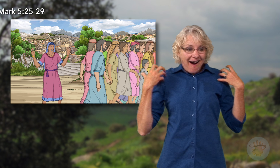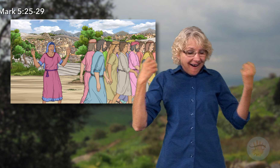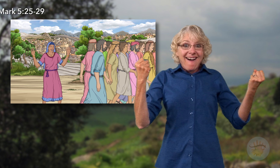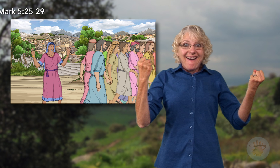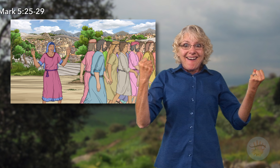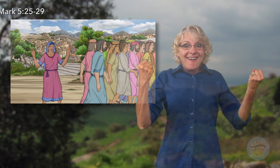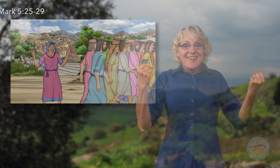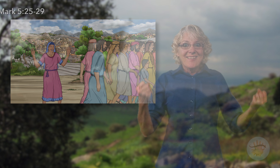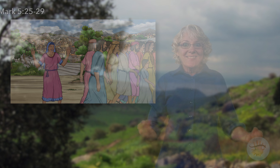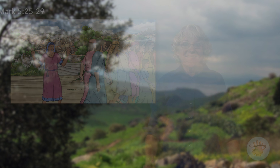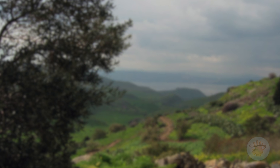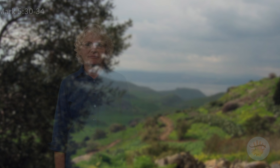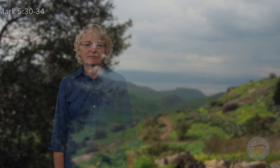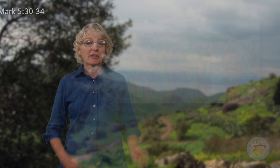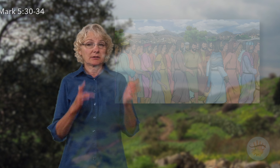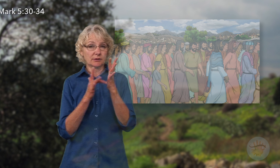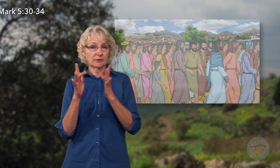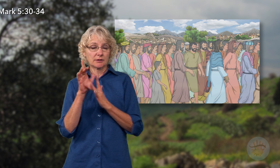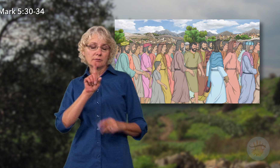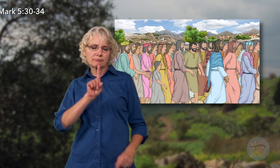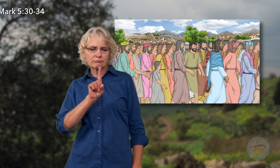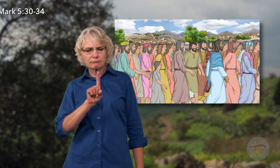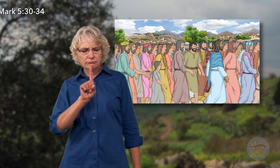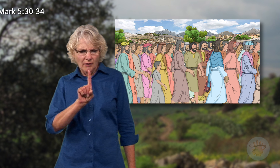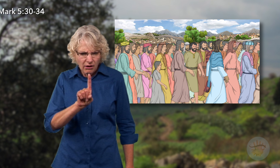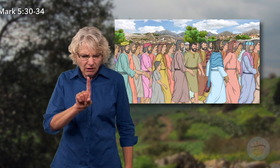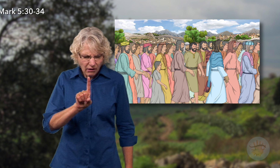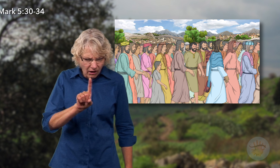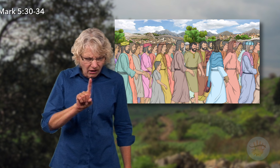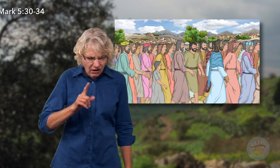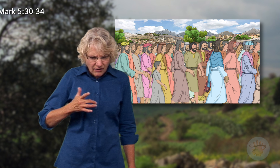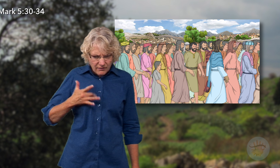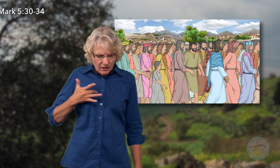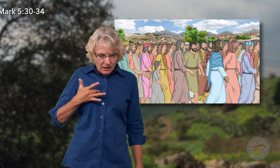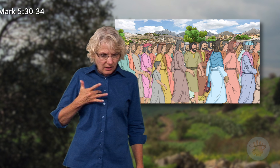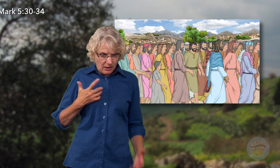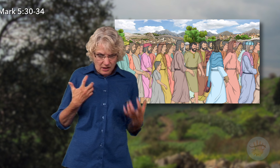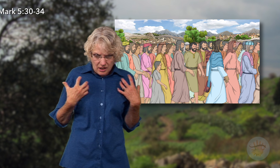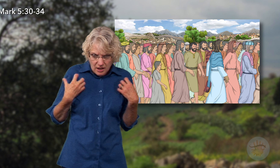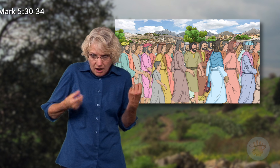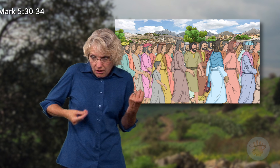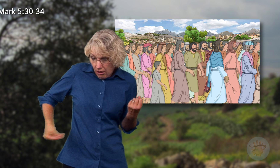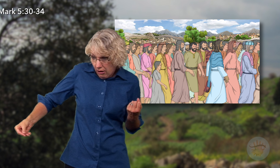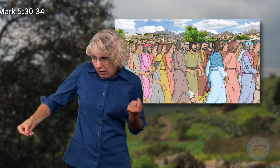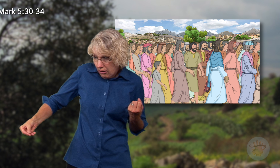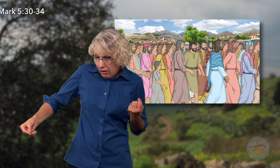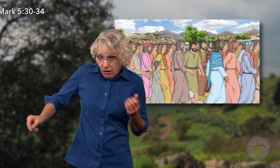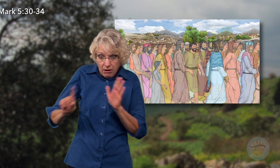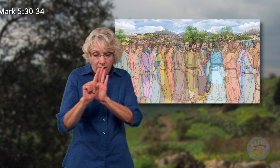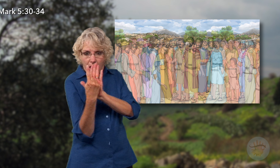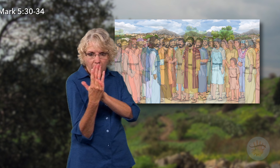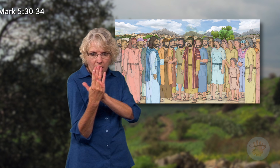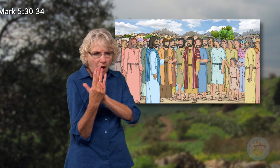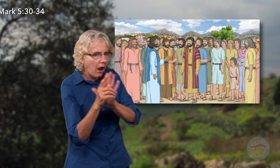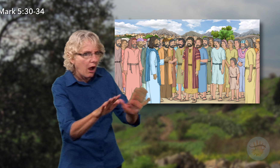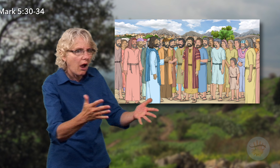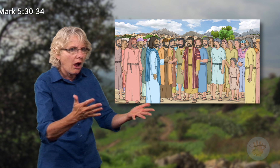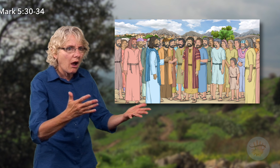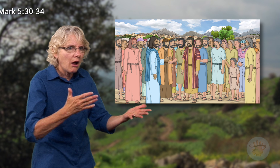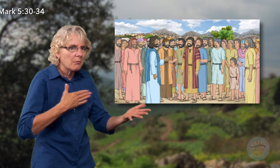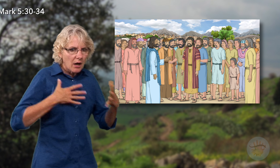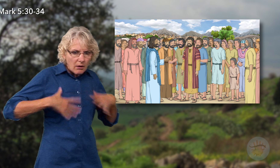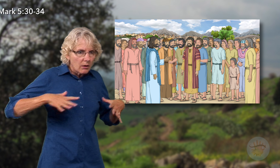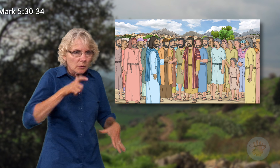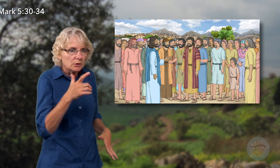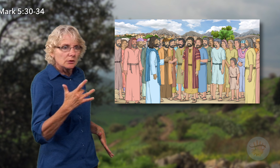At once Jesus was aware that power had gone out from Him.